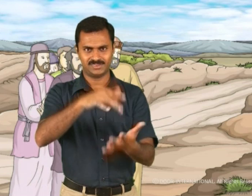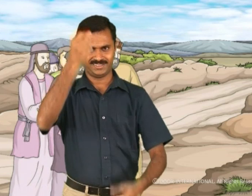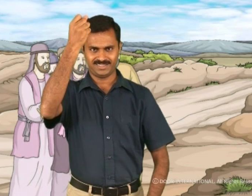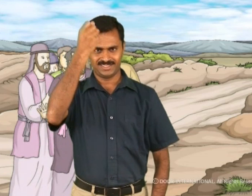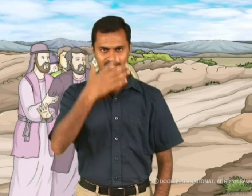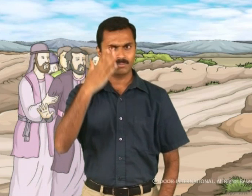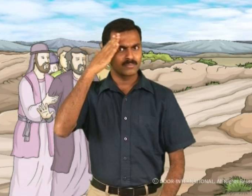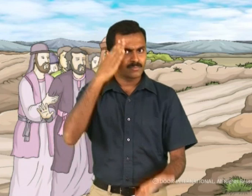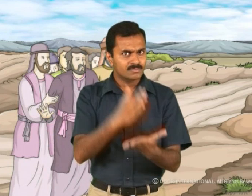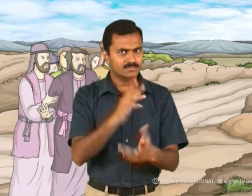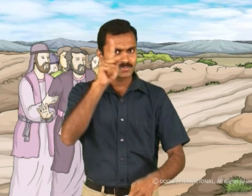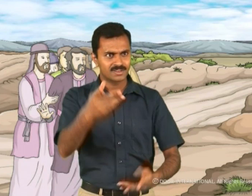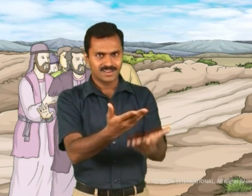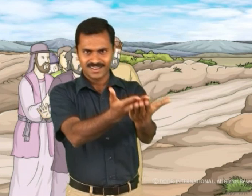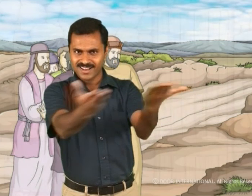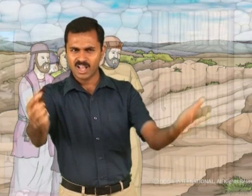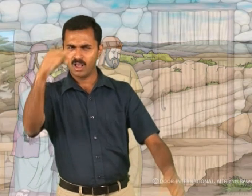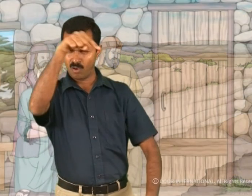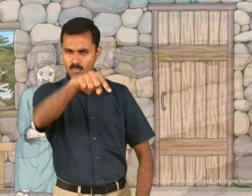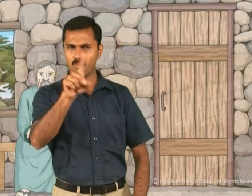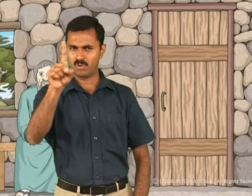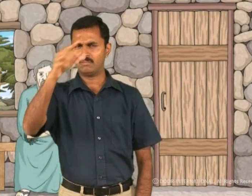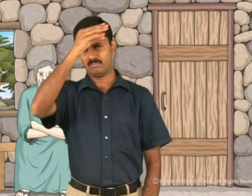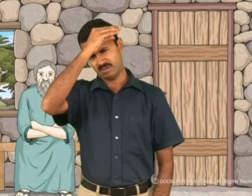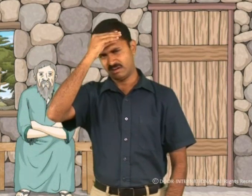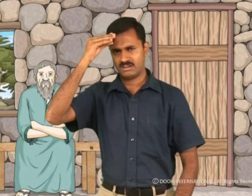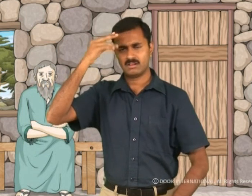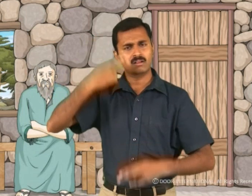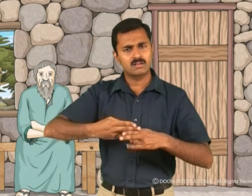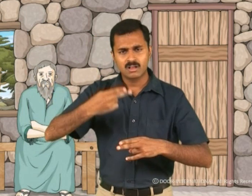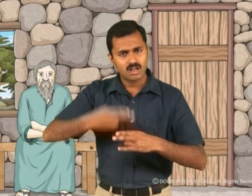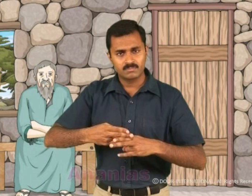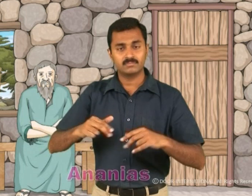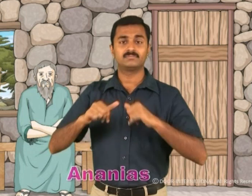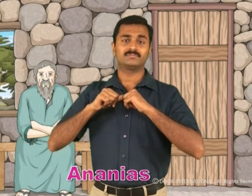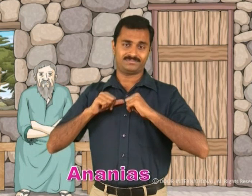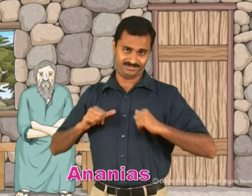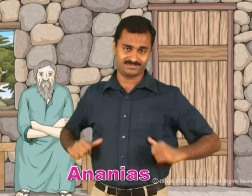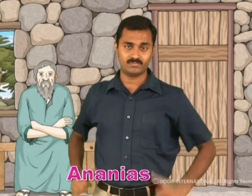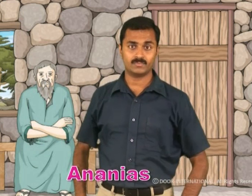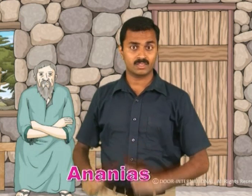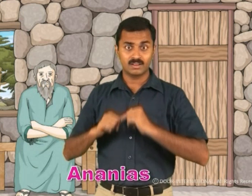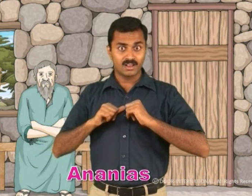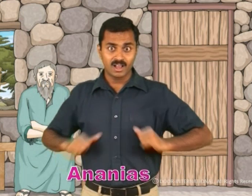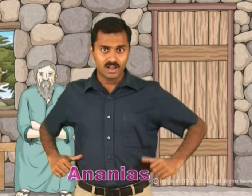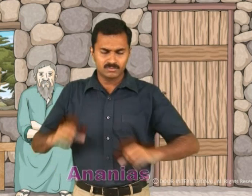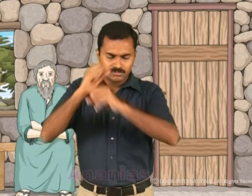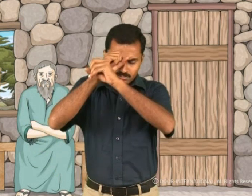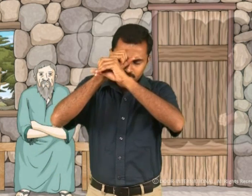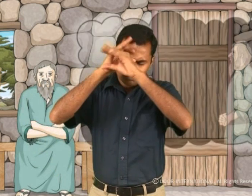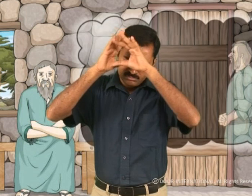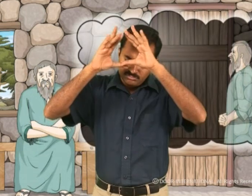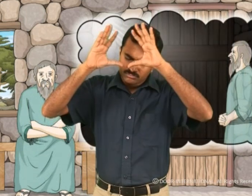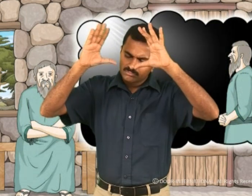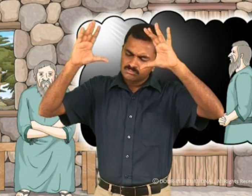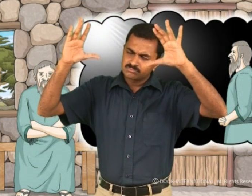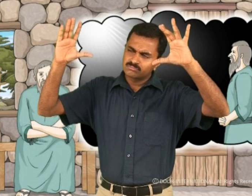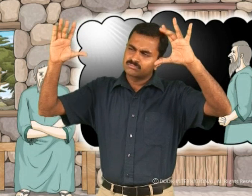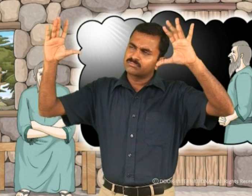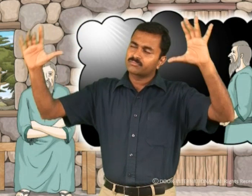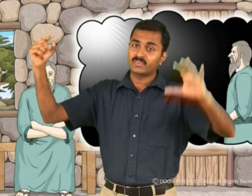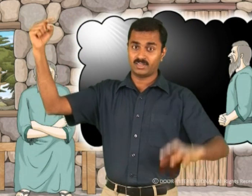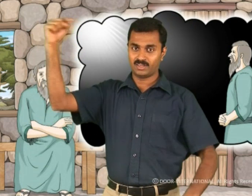In Damascus there was a disciple named Ananias.